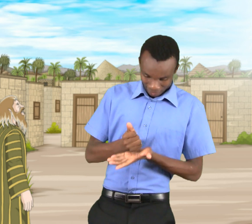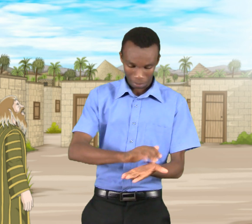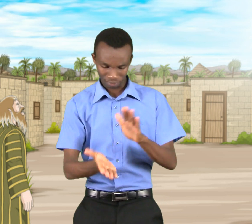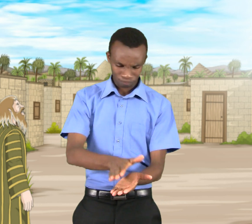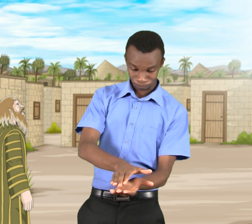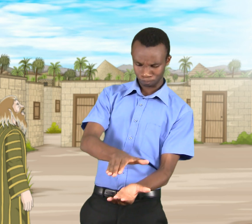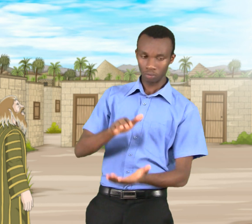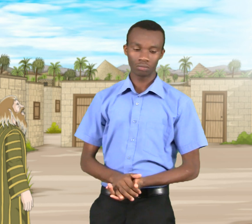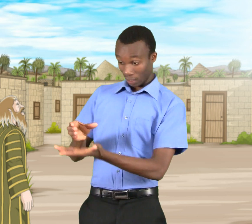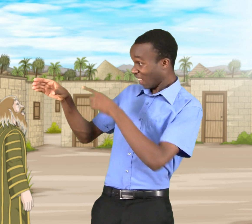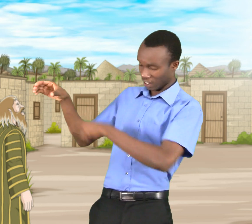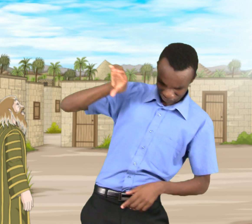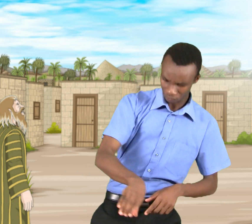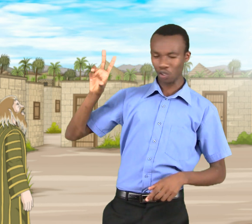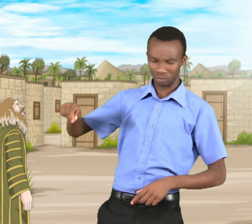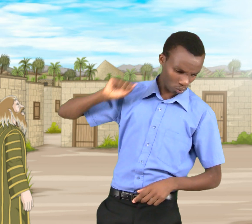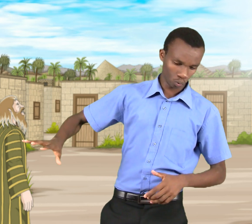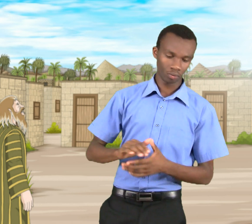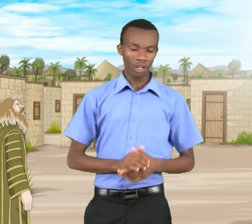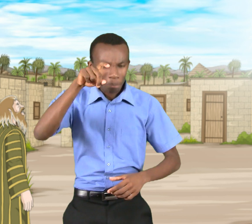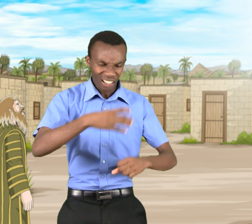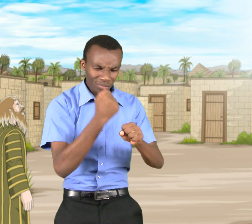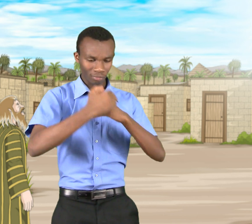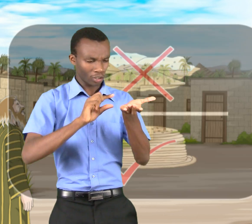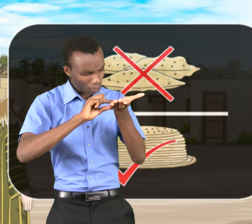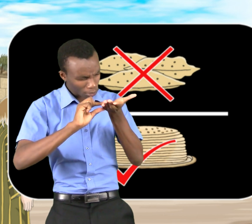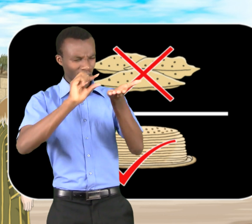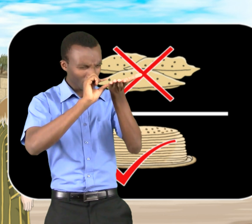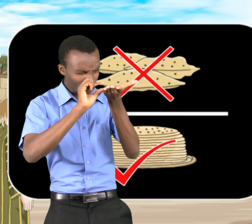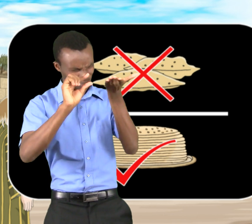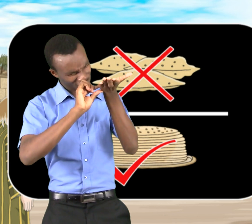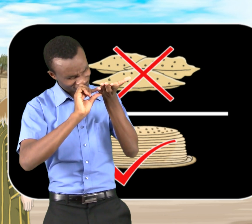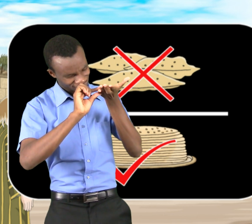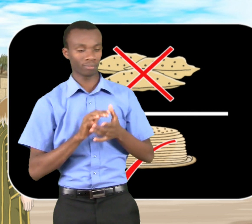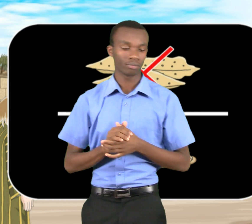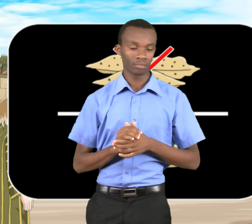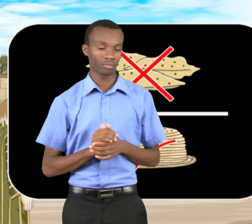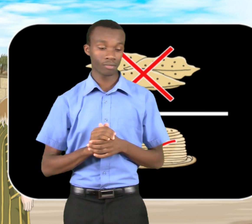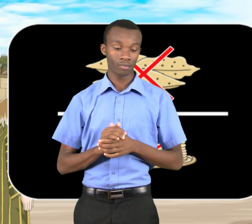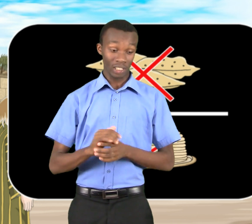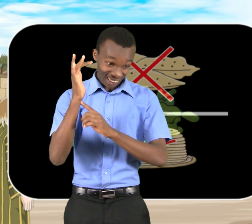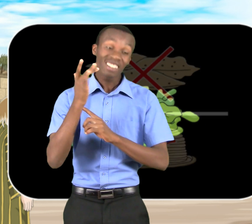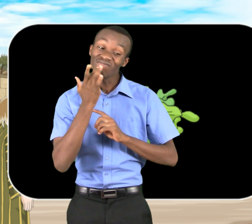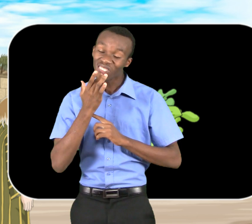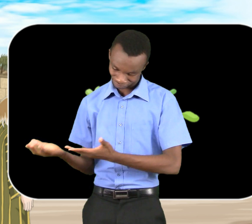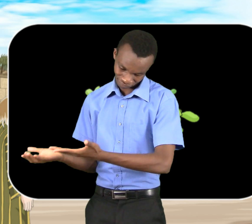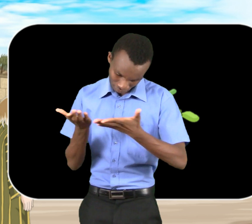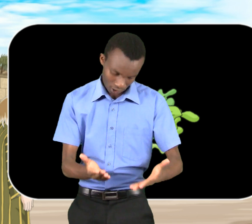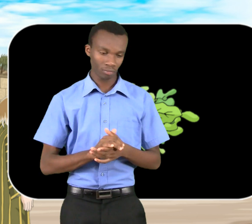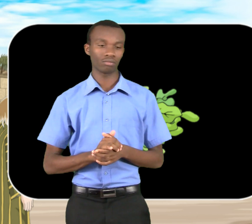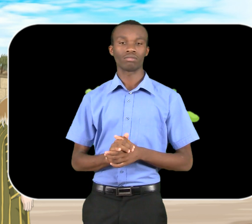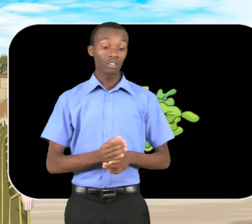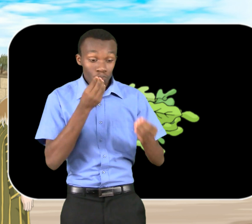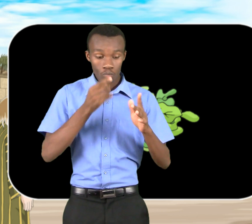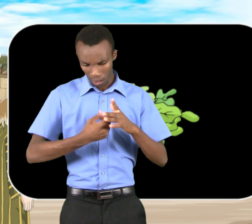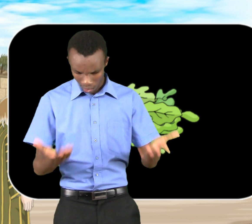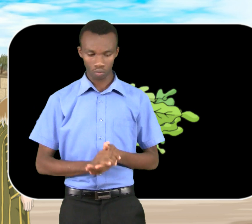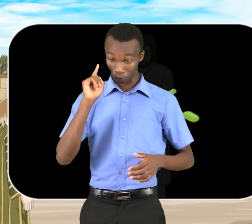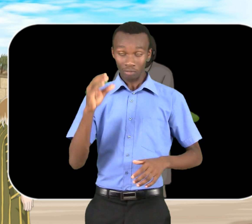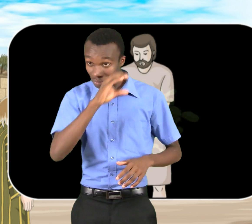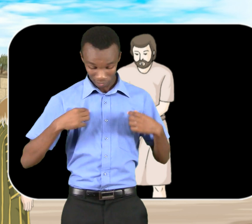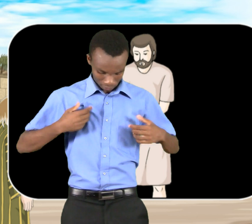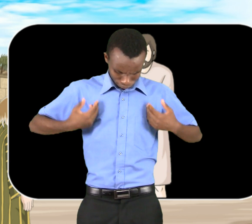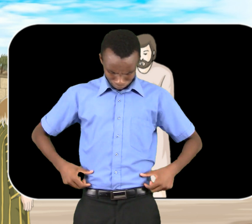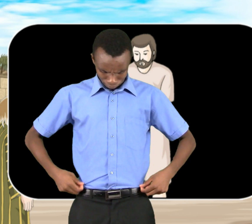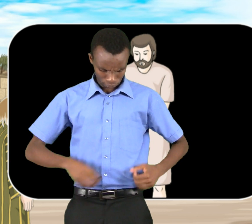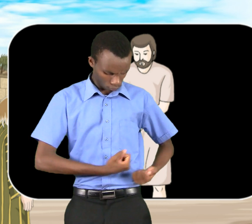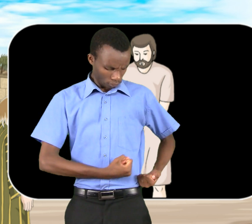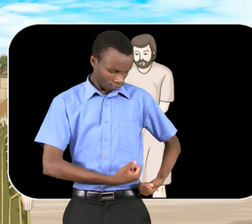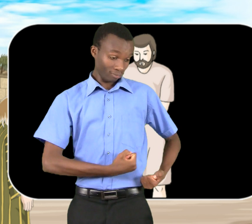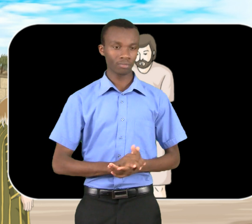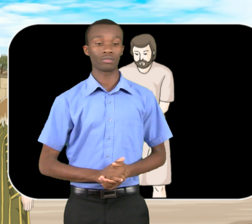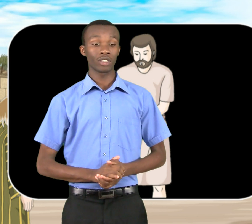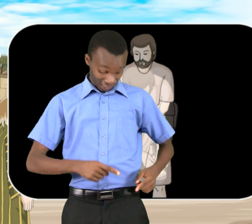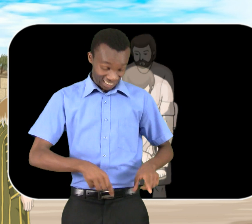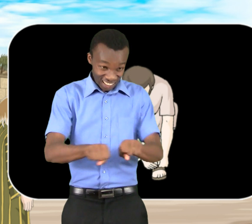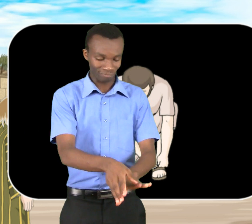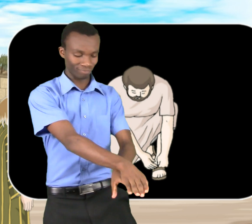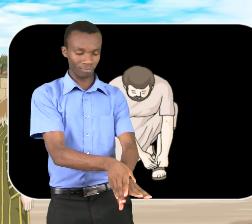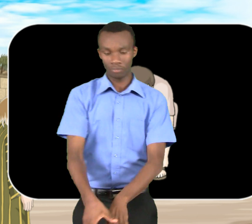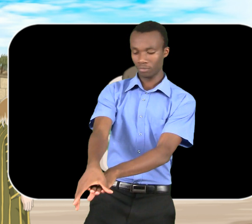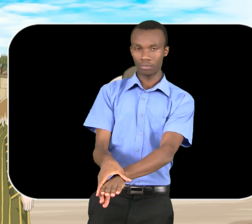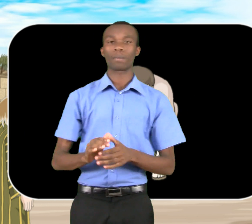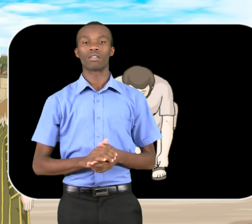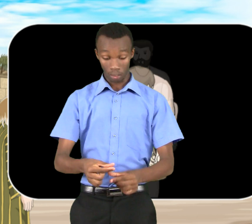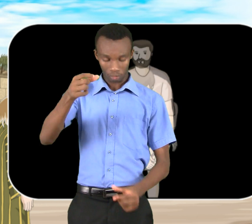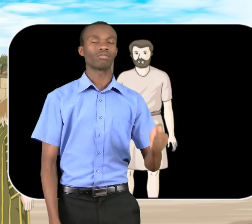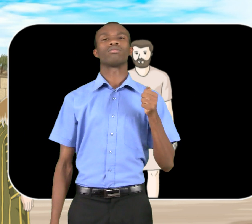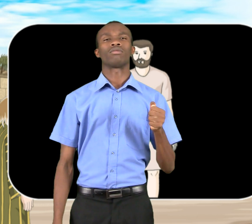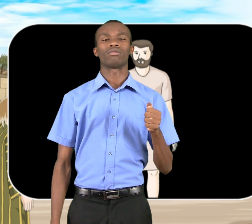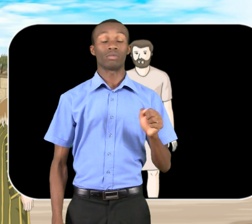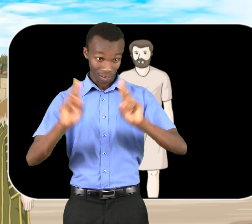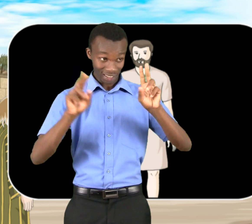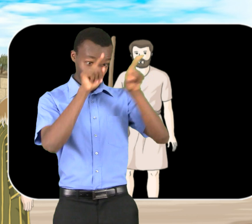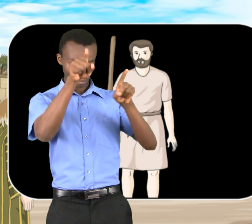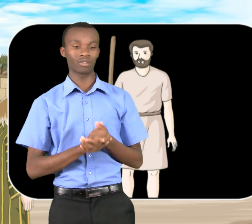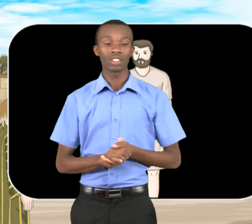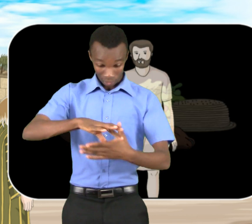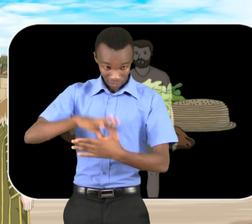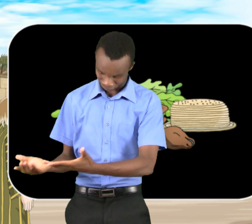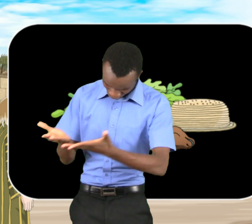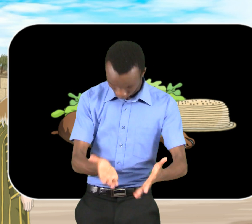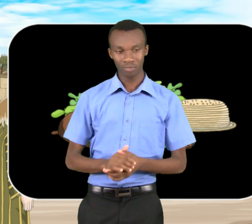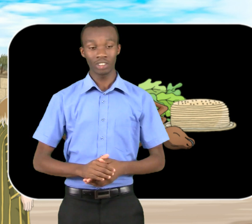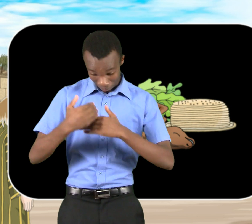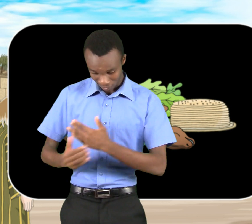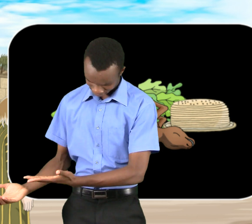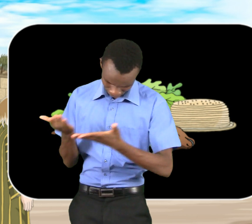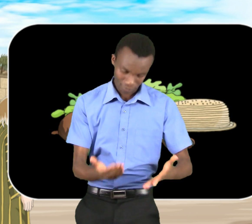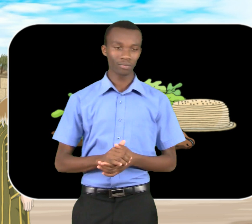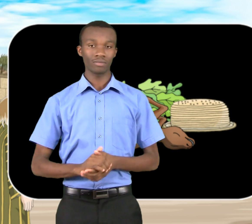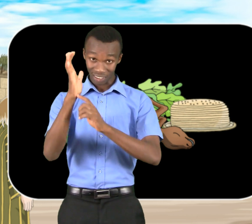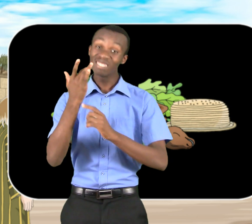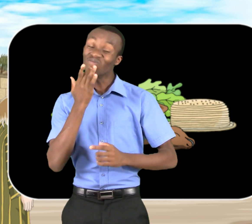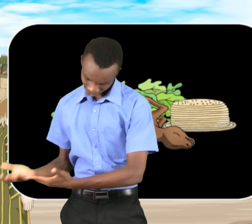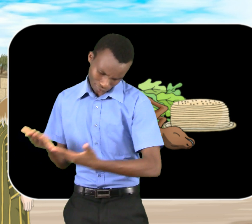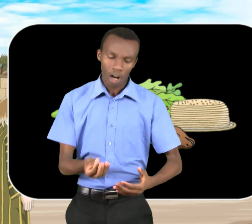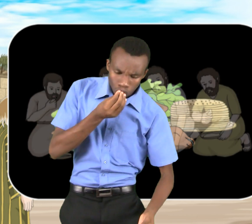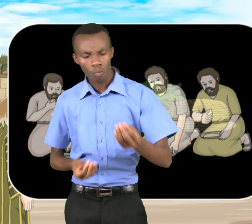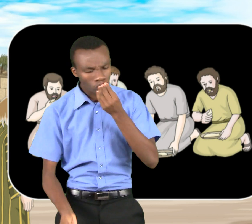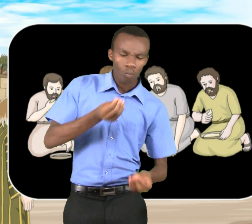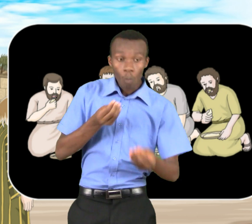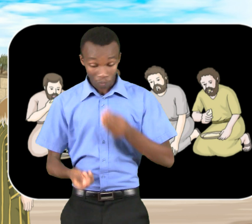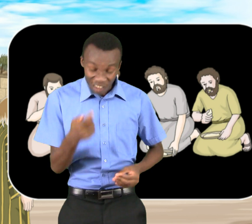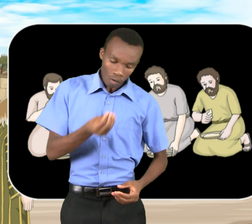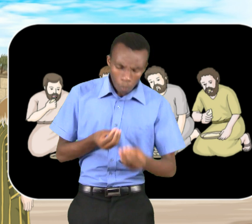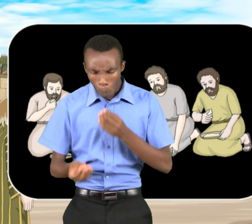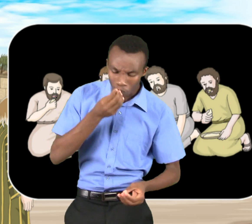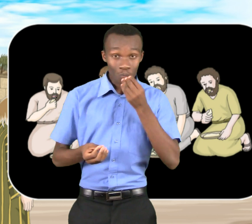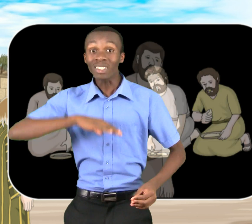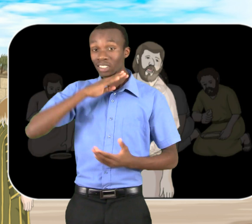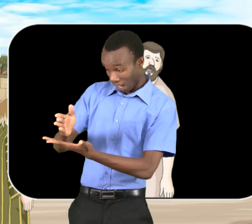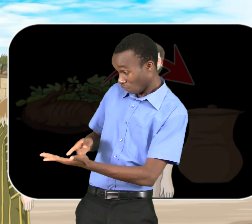before the morning you must burn up any part that is left over. This is how you are to eat it: You must be fully dressed for travel, with your sandals on your feet and your staff in your hand.